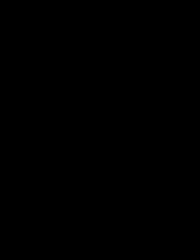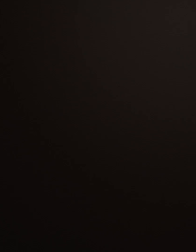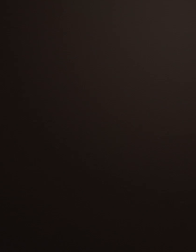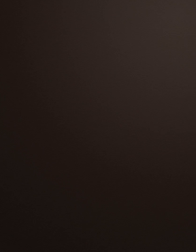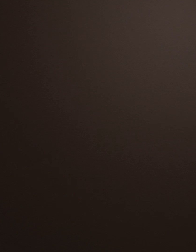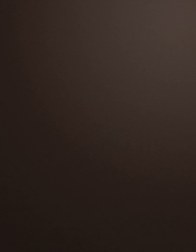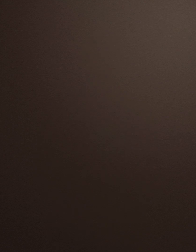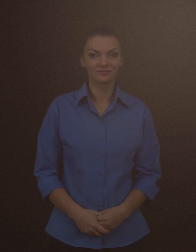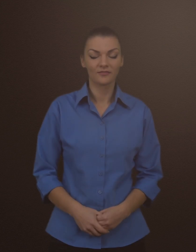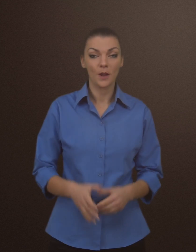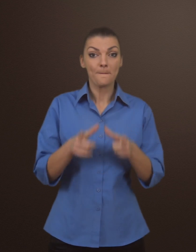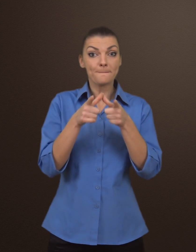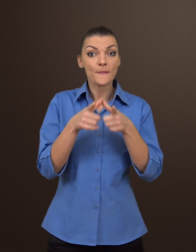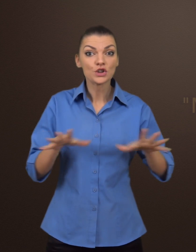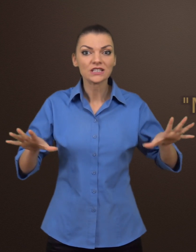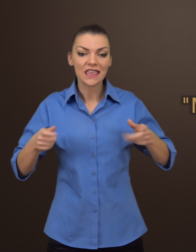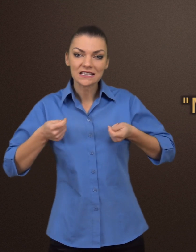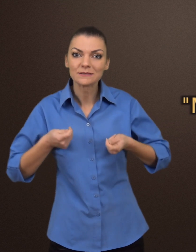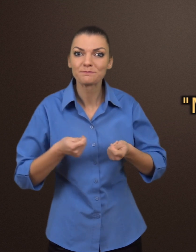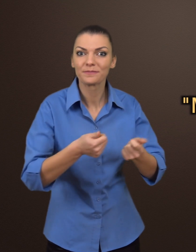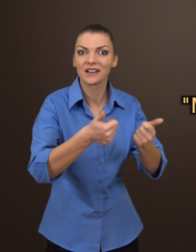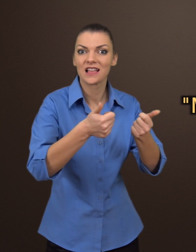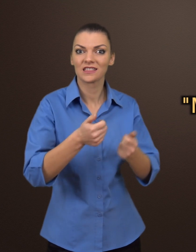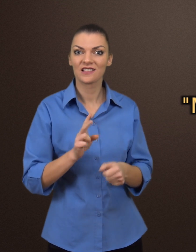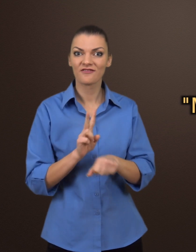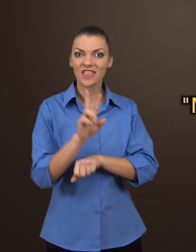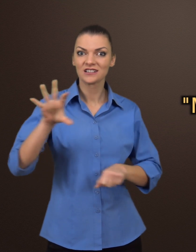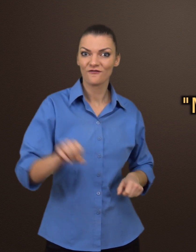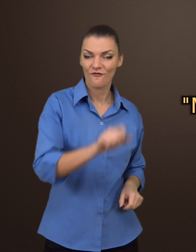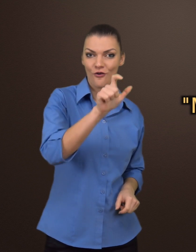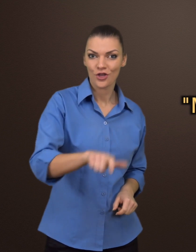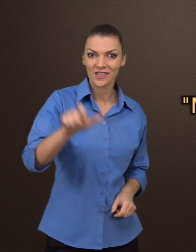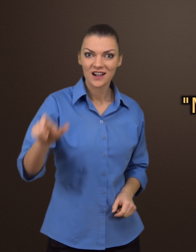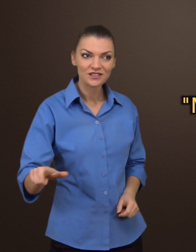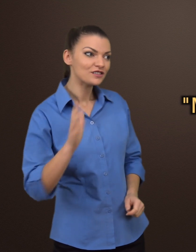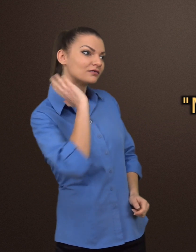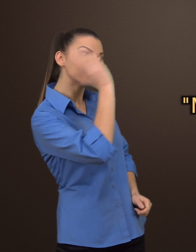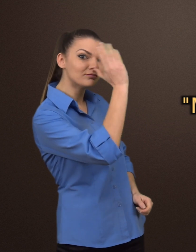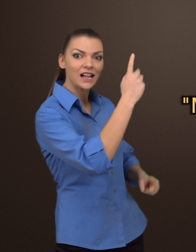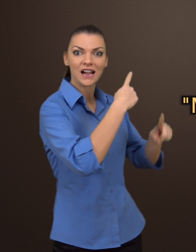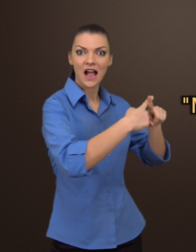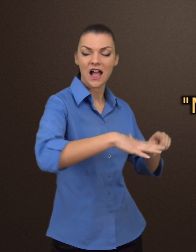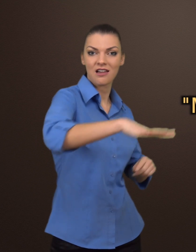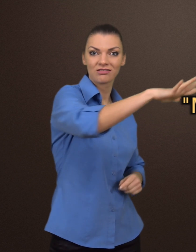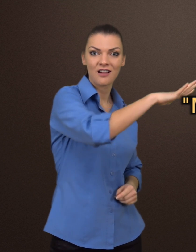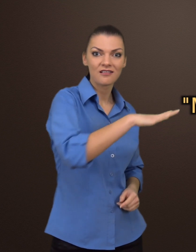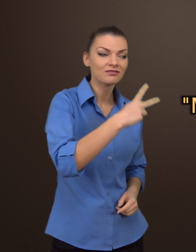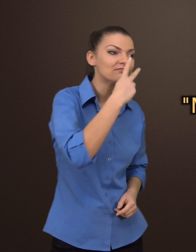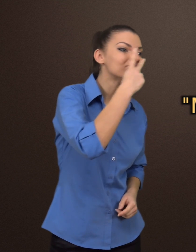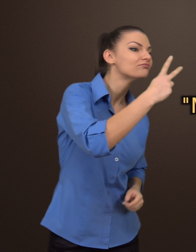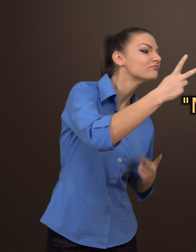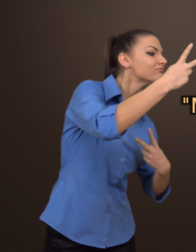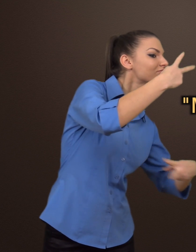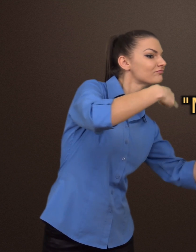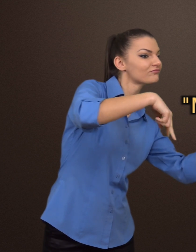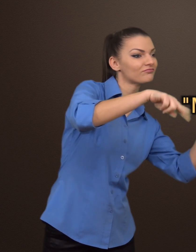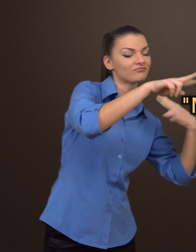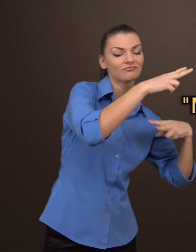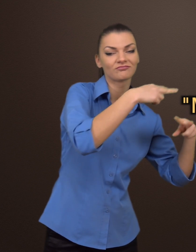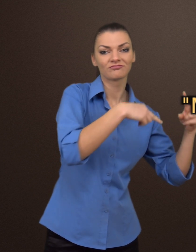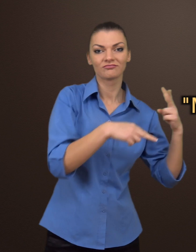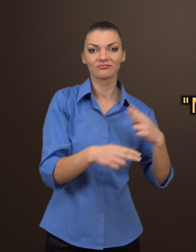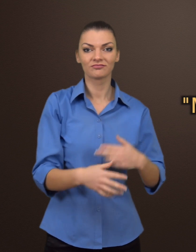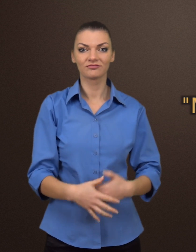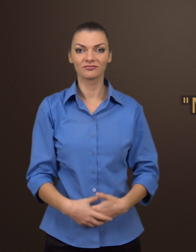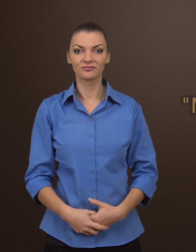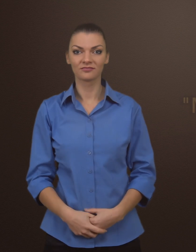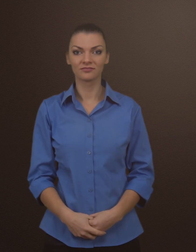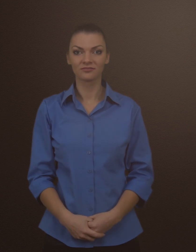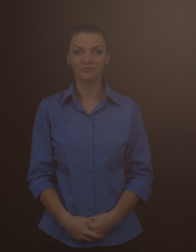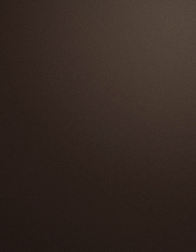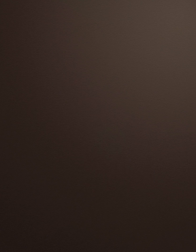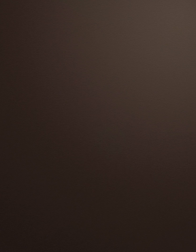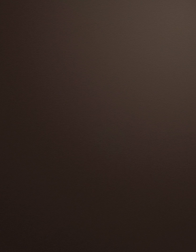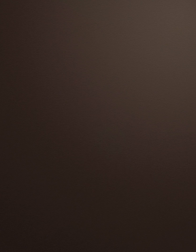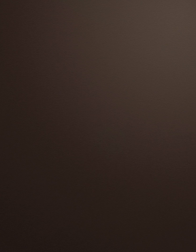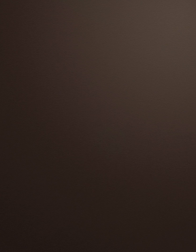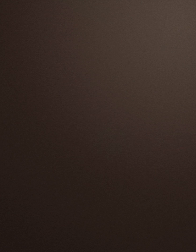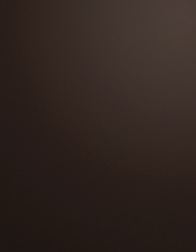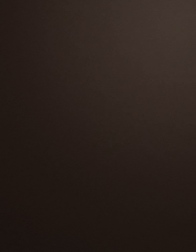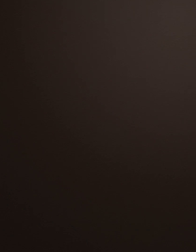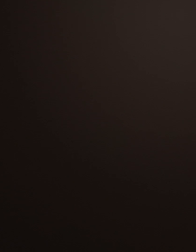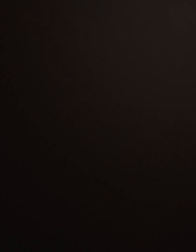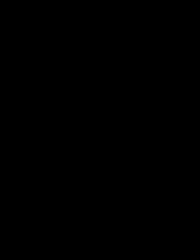Moses sends twelve men to spy Canaan